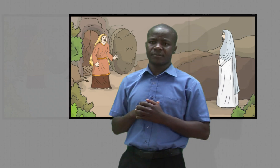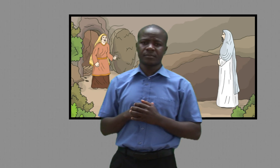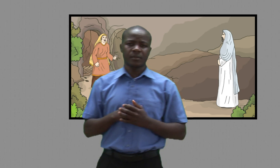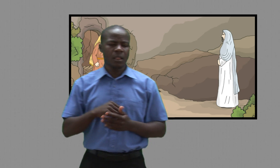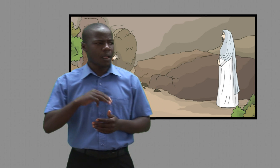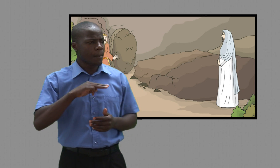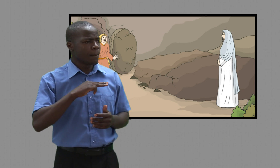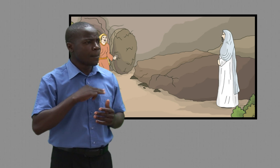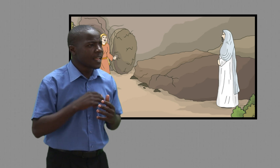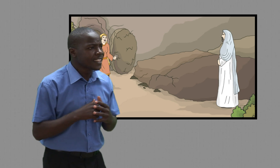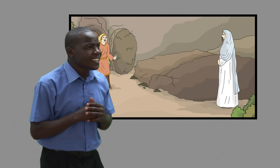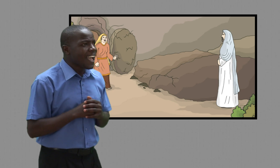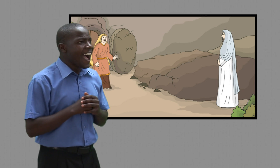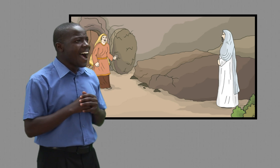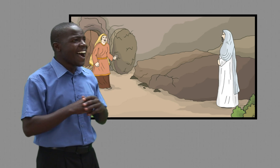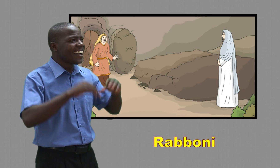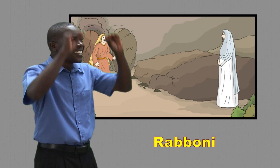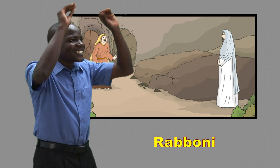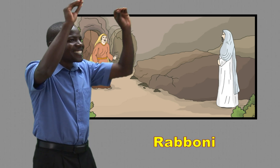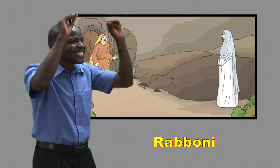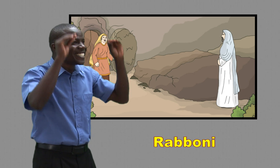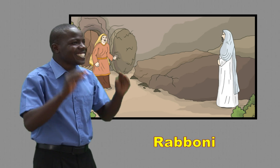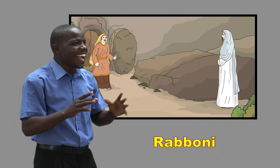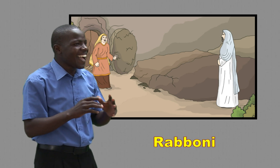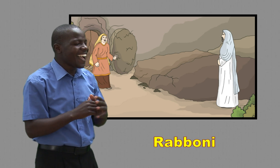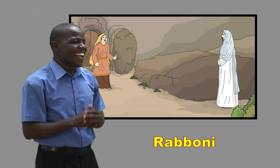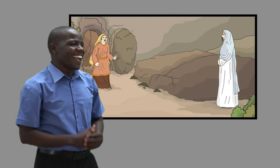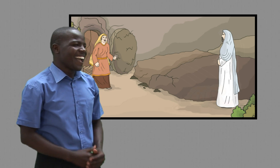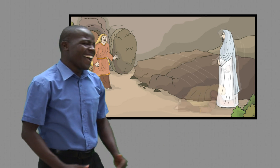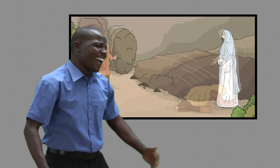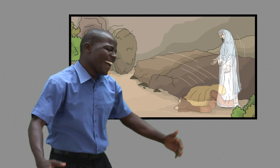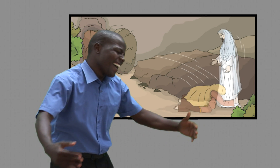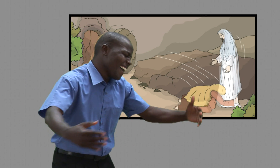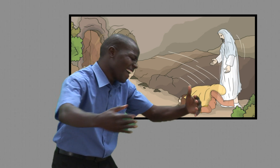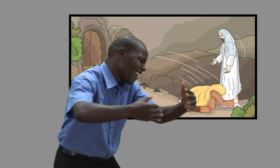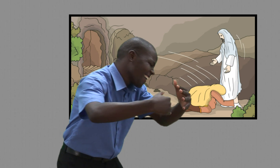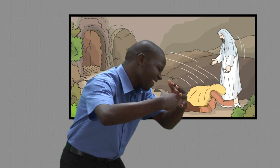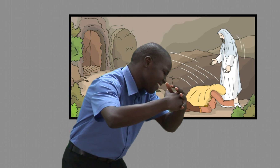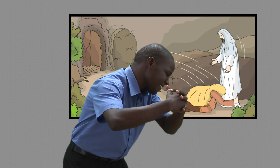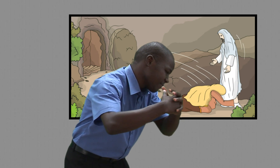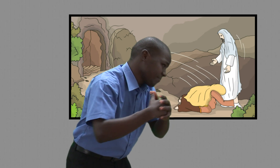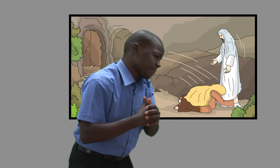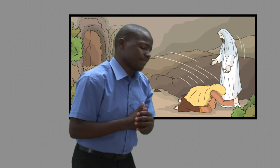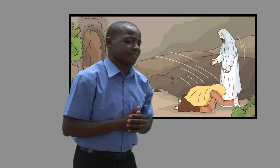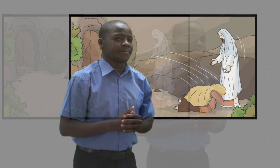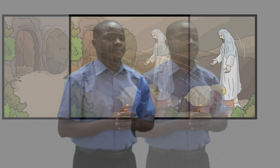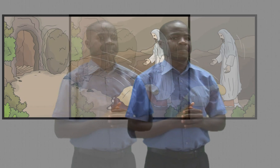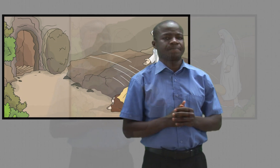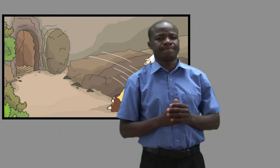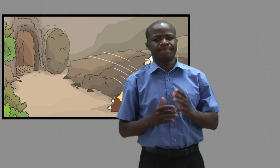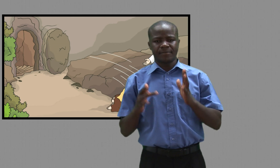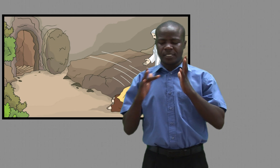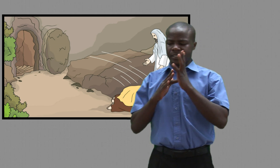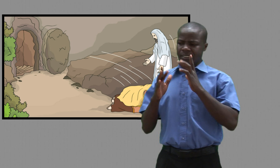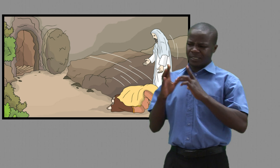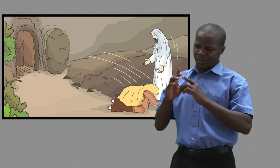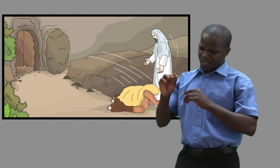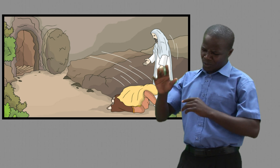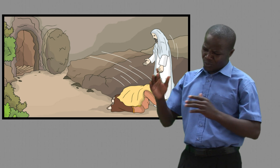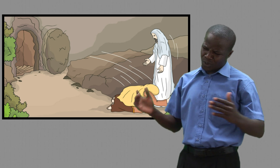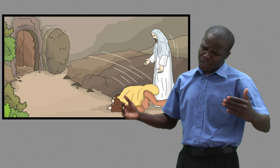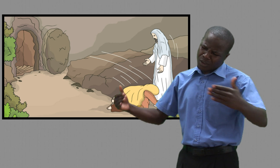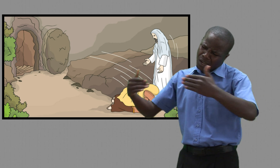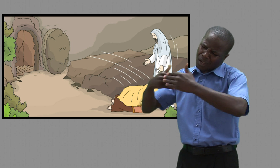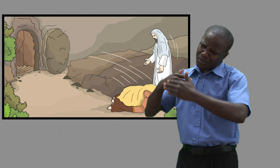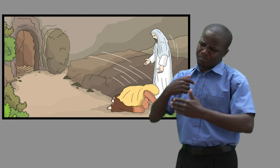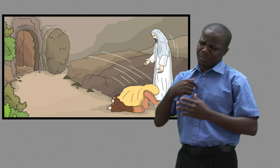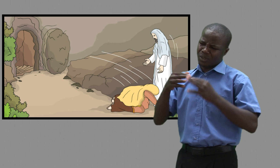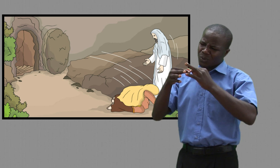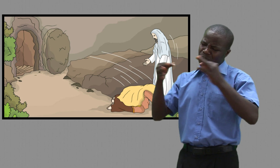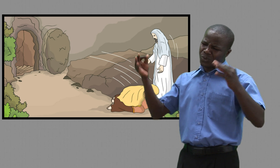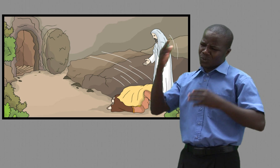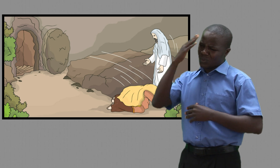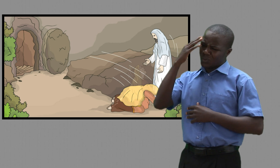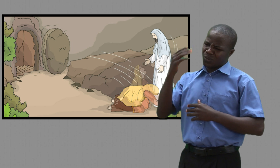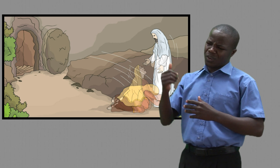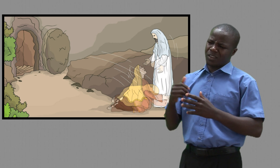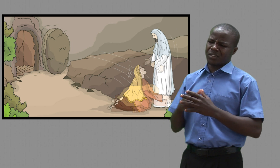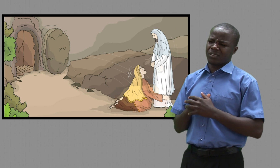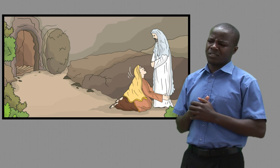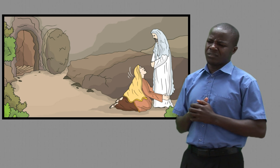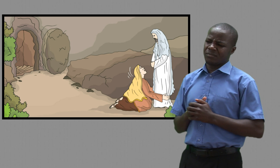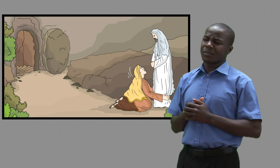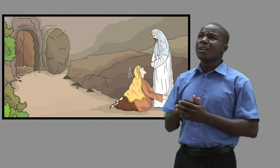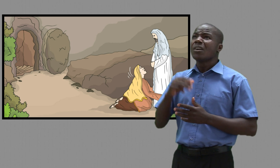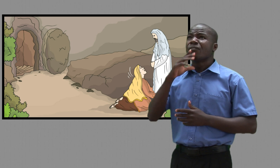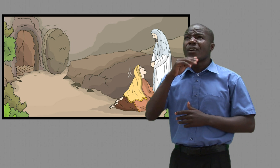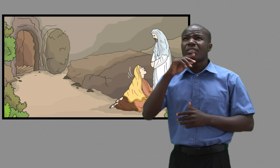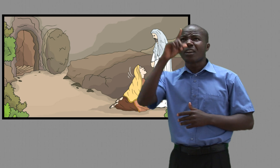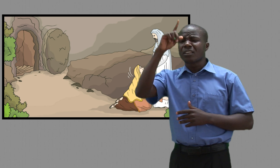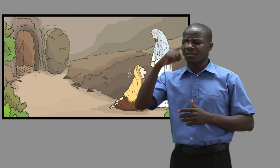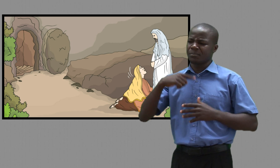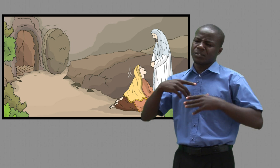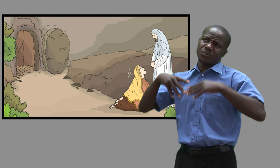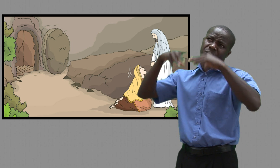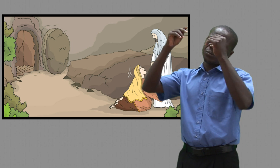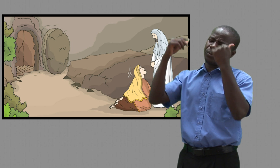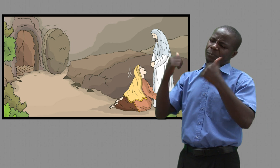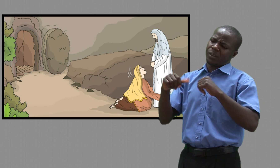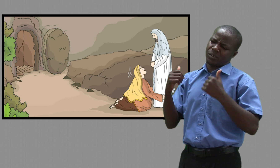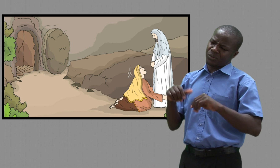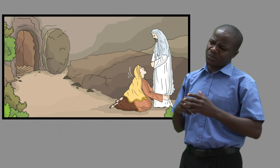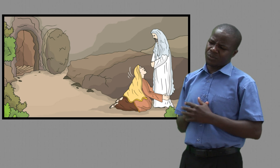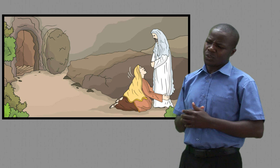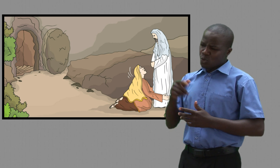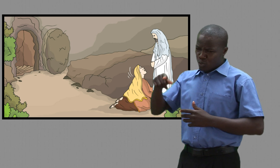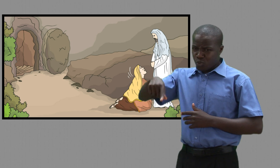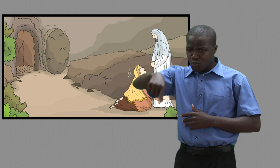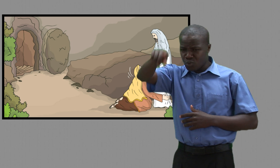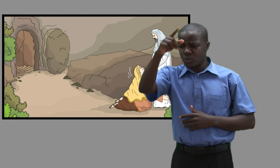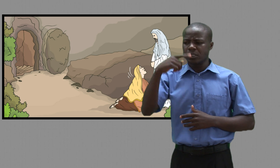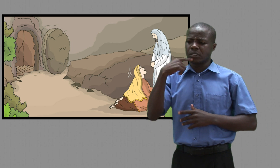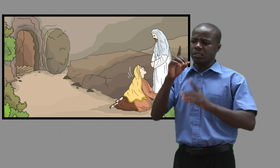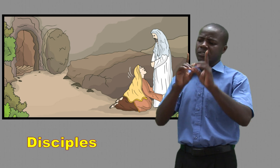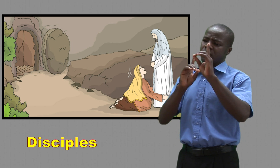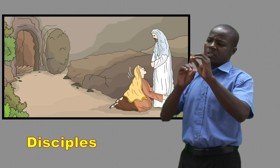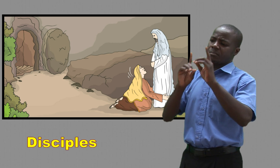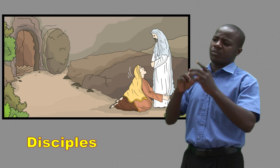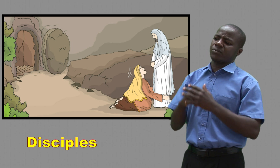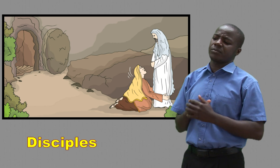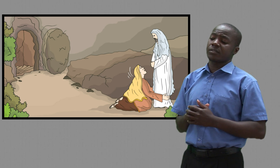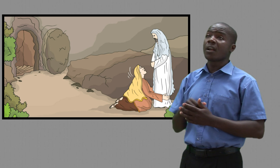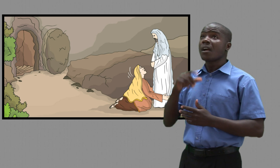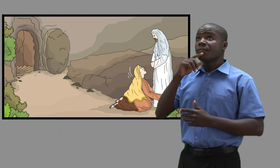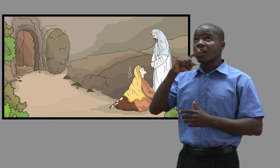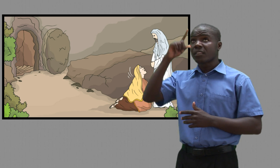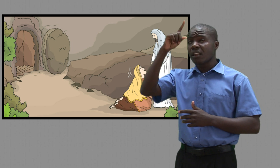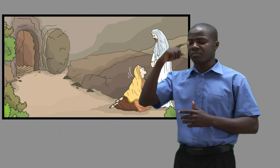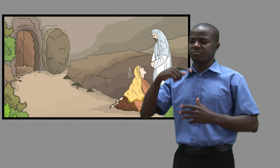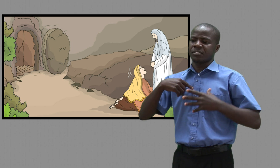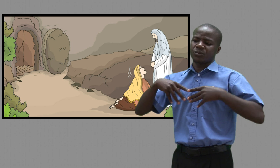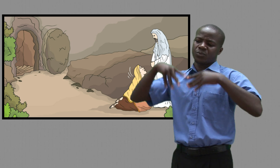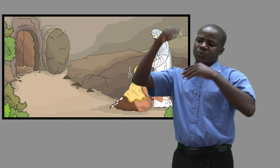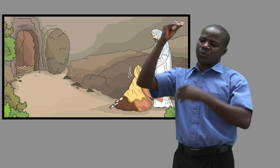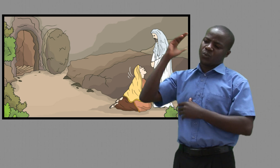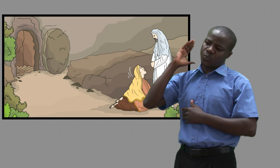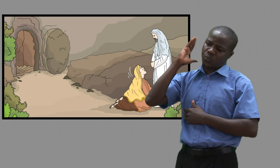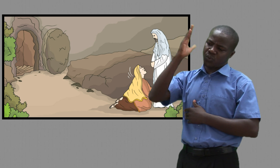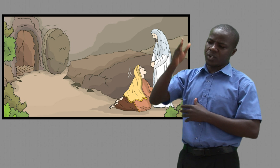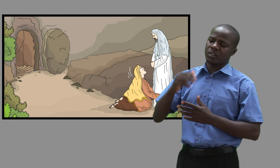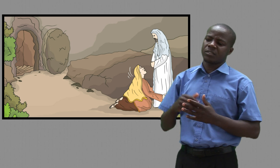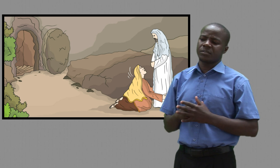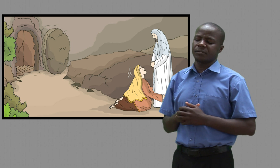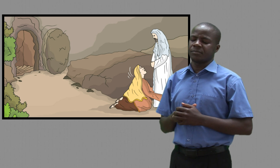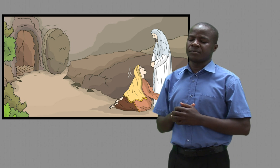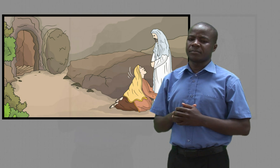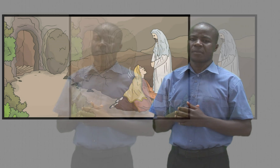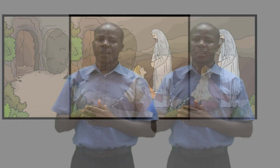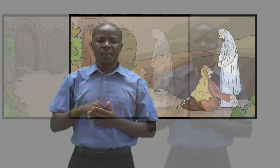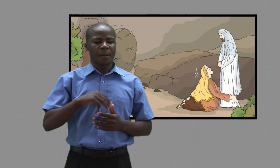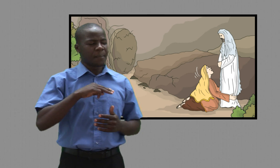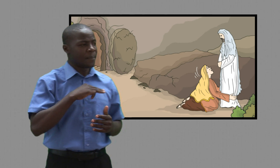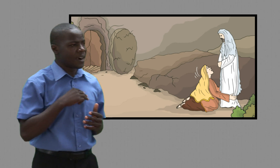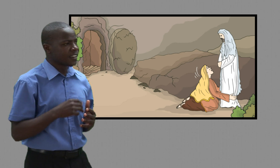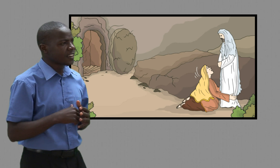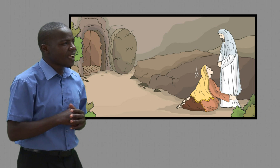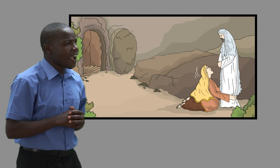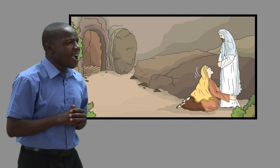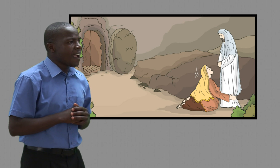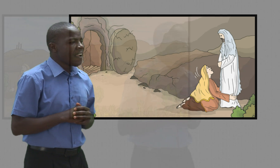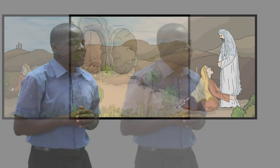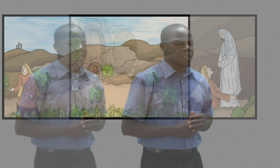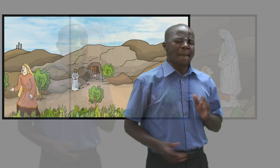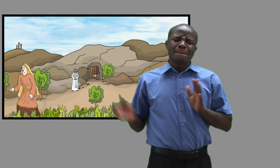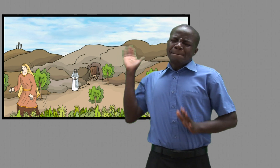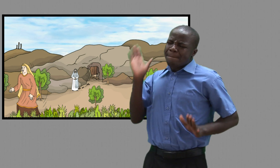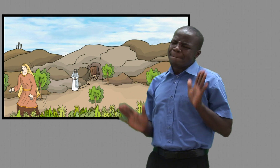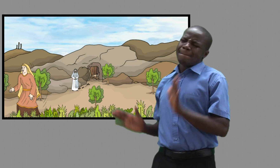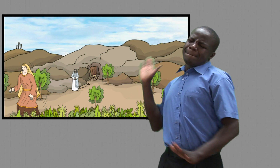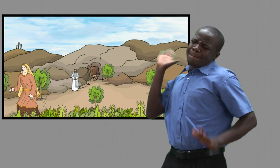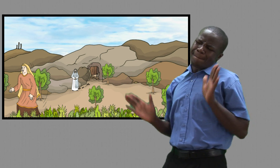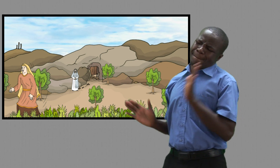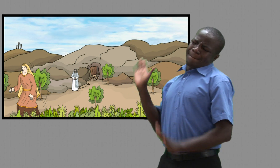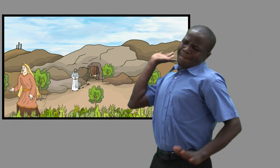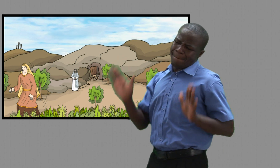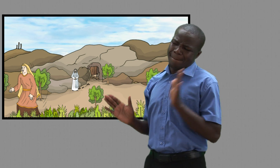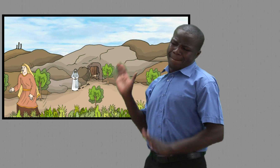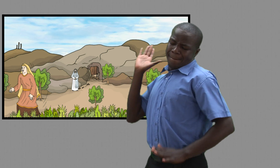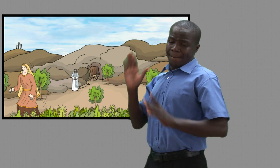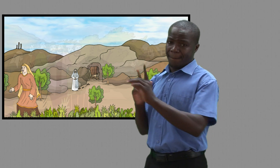She turned and said to Him in Hebrew, “Rabboni!” (which means “Teacher”). “Do not cling to Me,” Jesus said, “for I have not yet ascended to the Father.